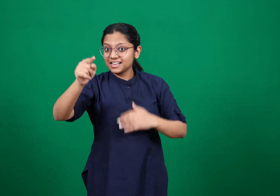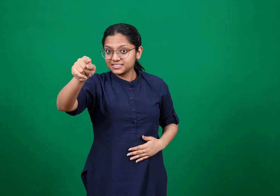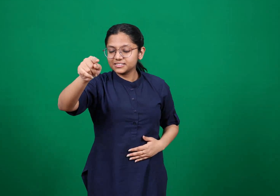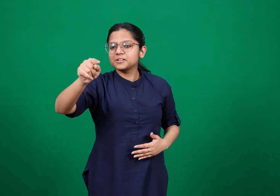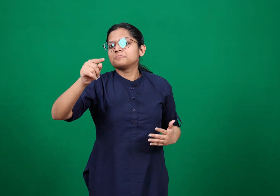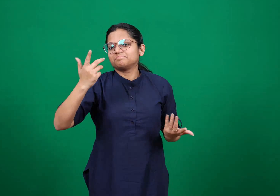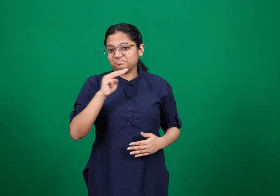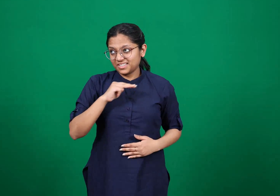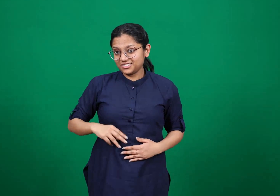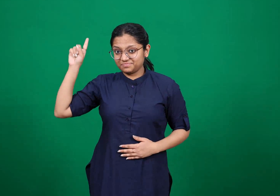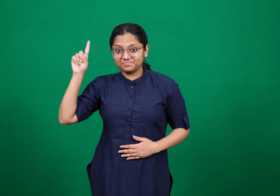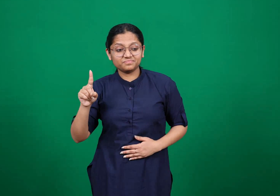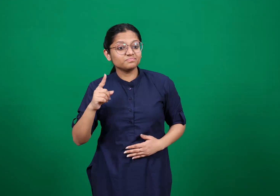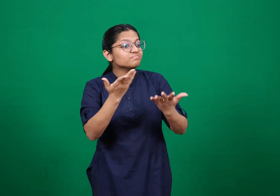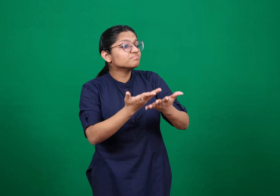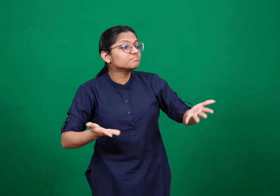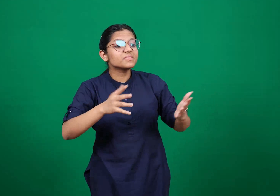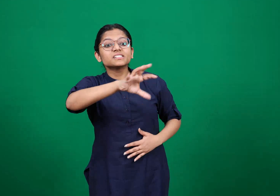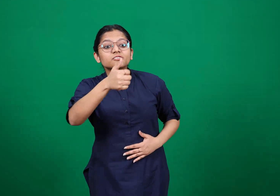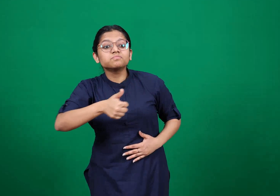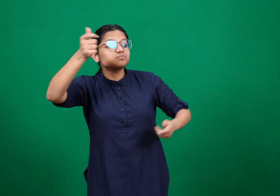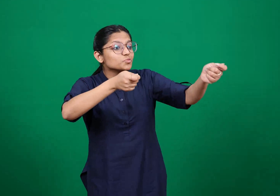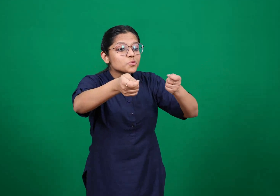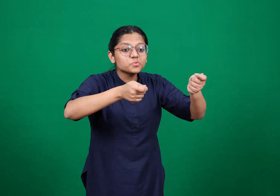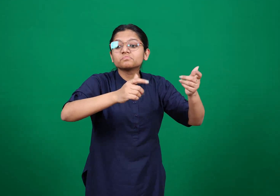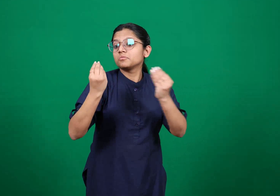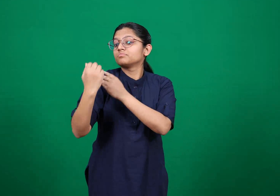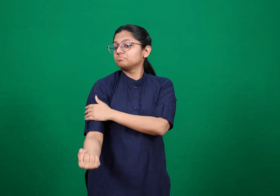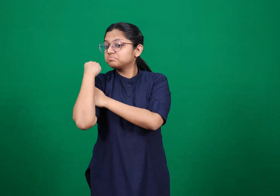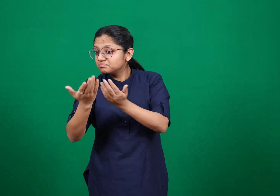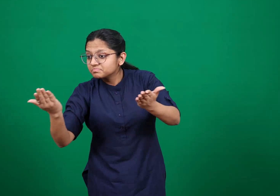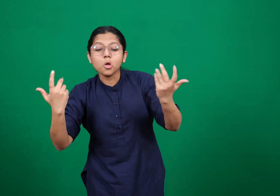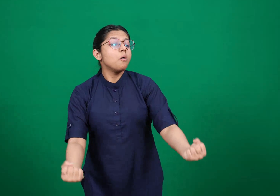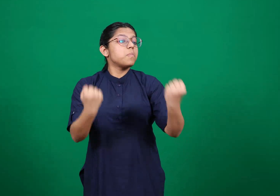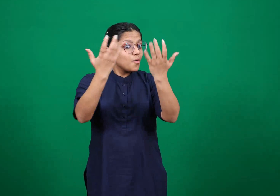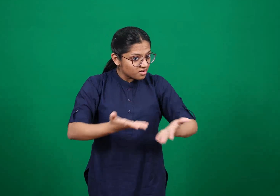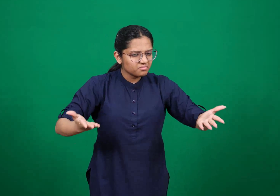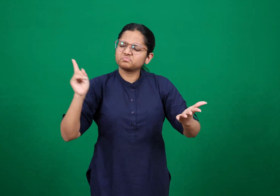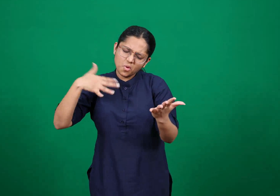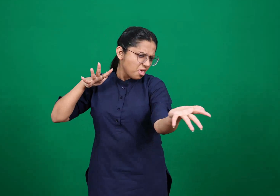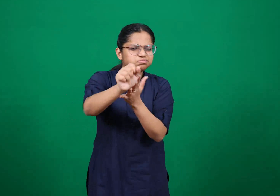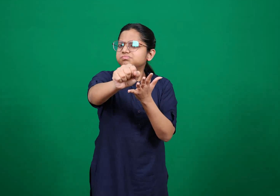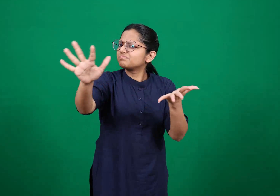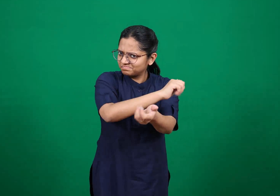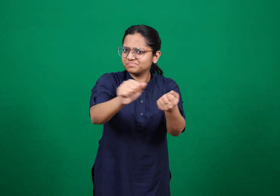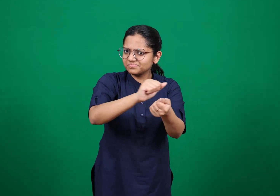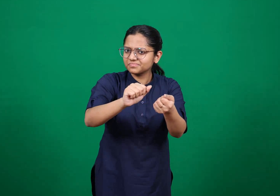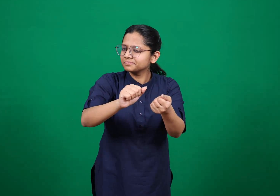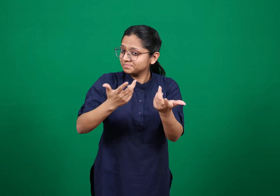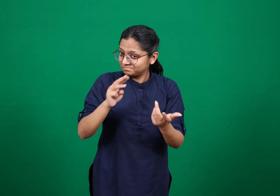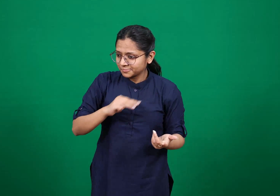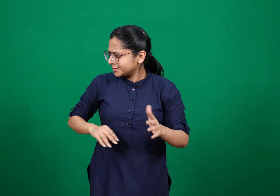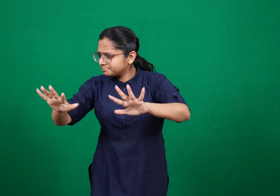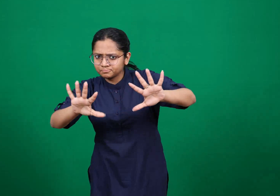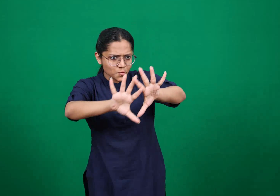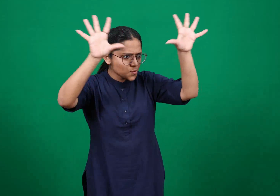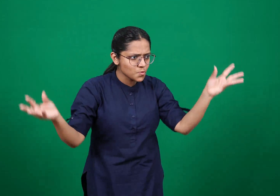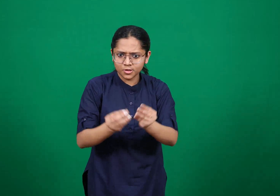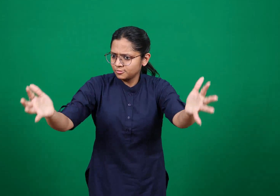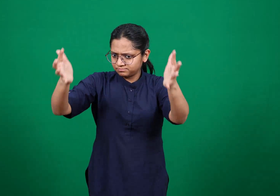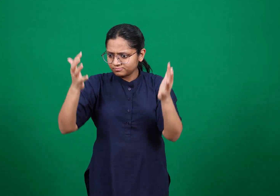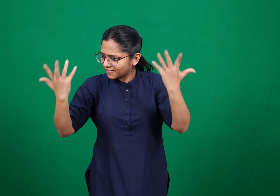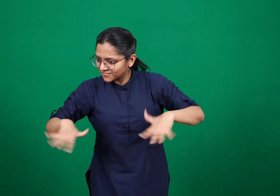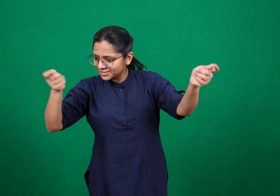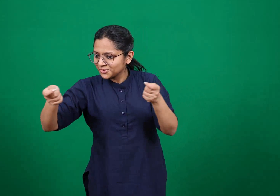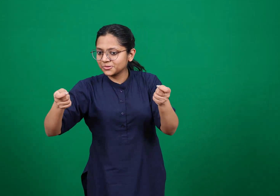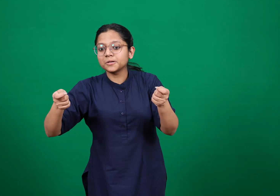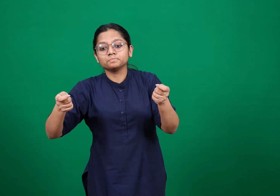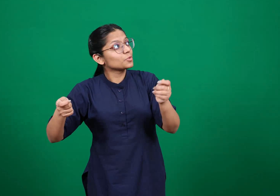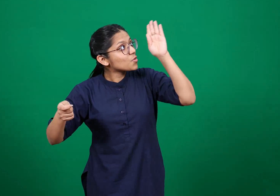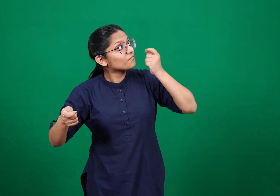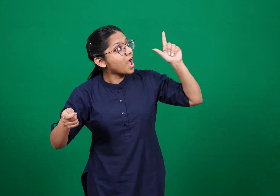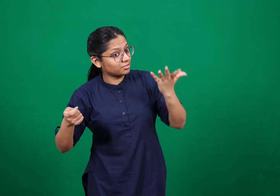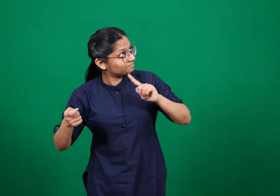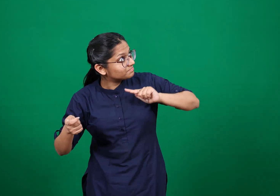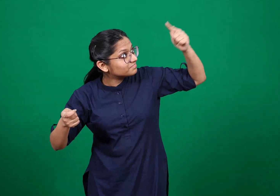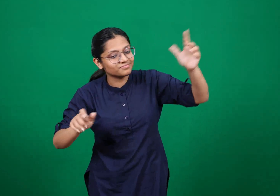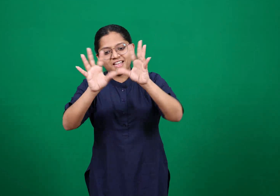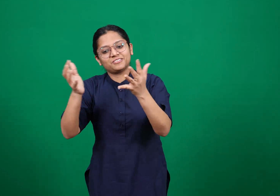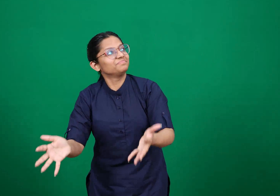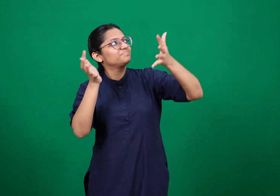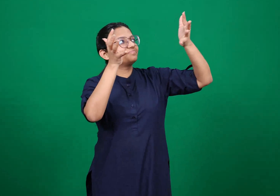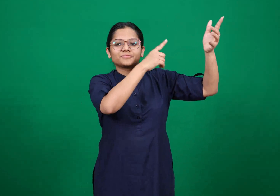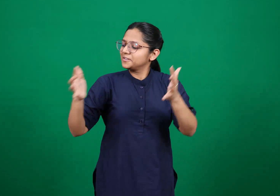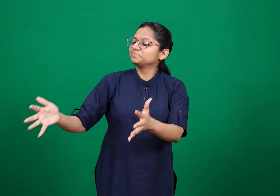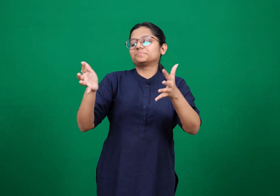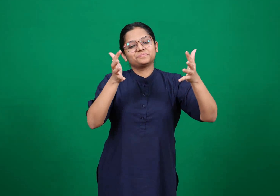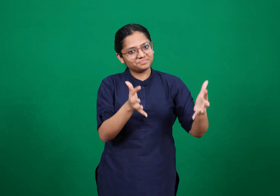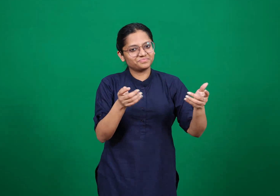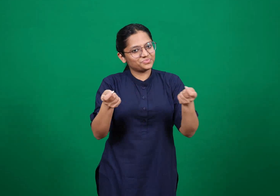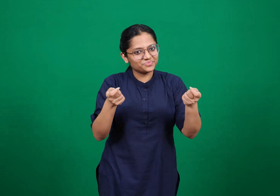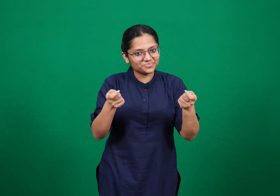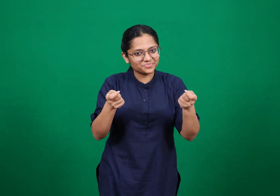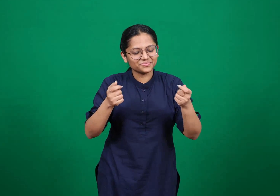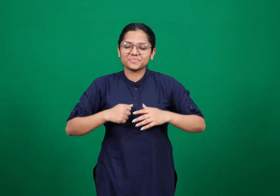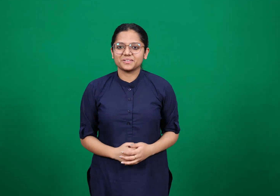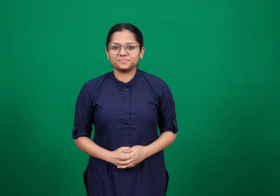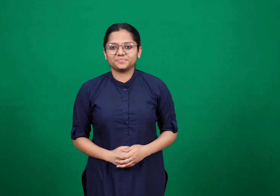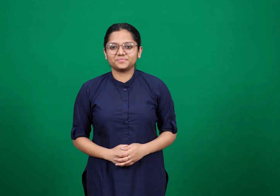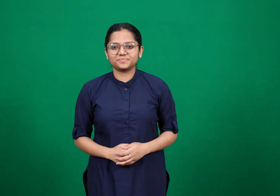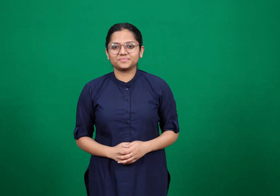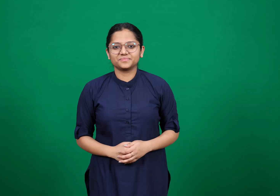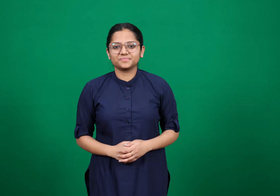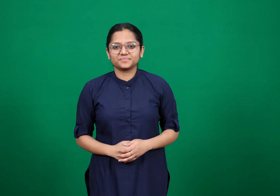Then the end will come, when He hands over the kingdom to God the Father after He has destroyed all dominion, authority, and power.